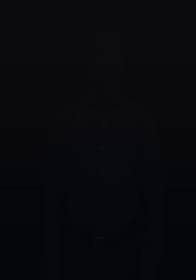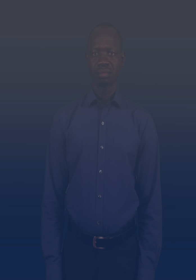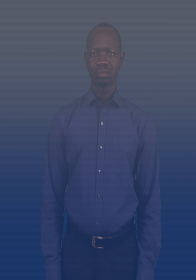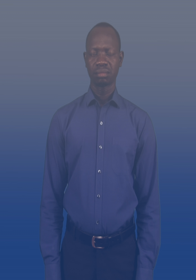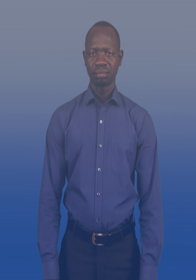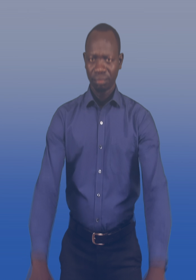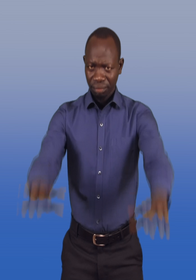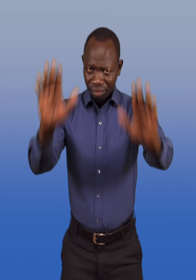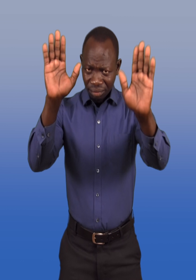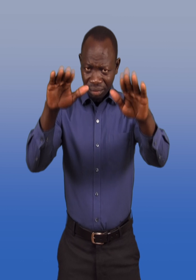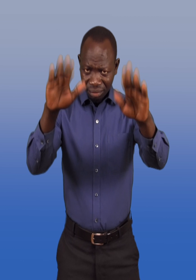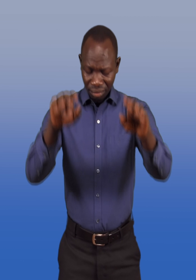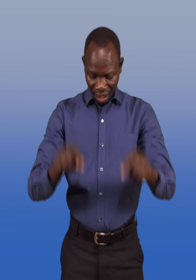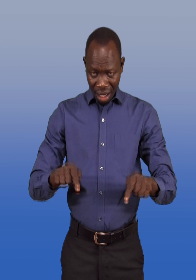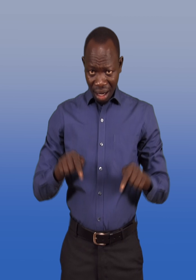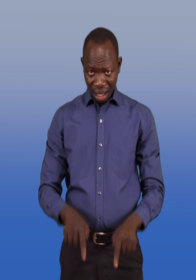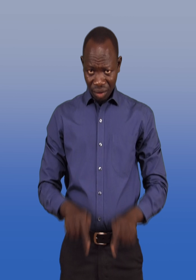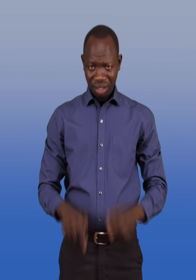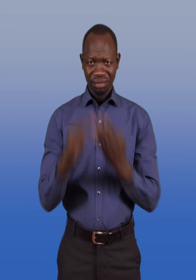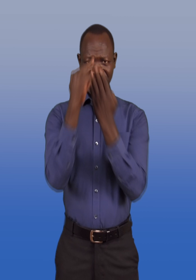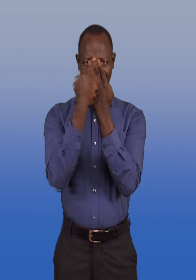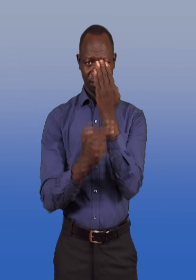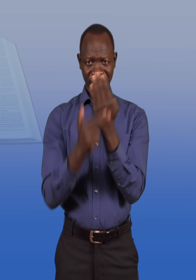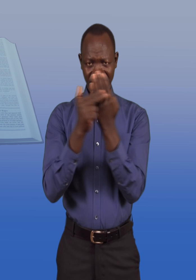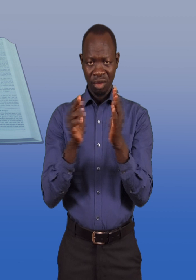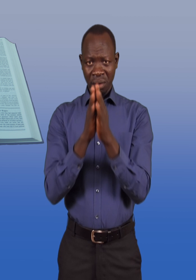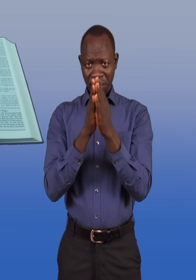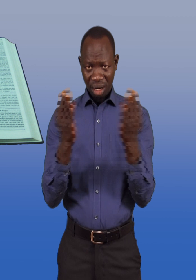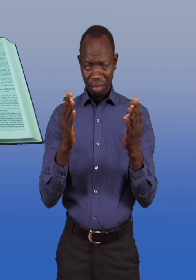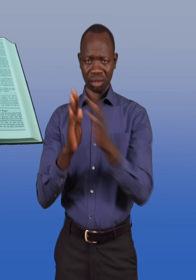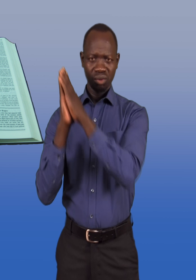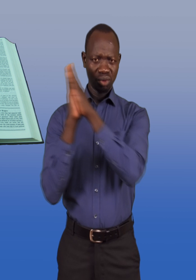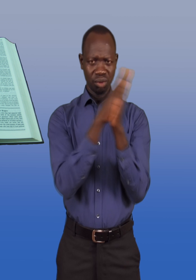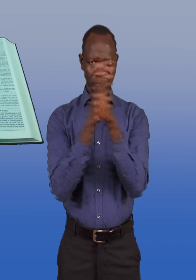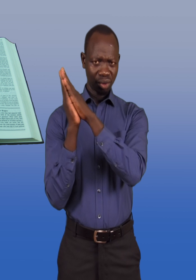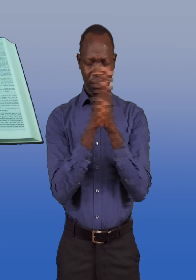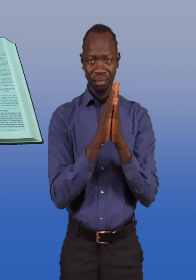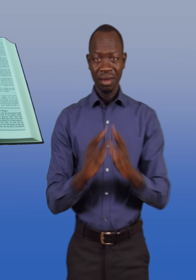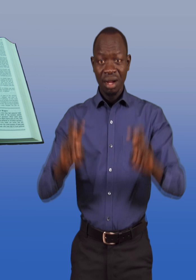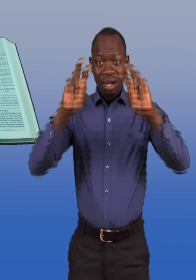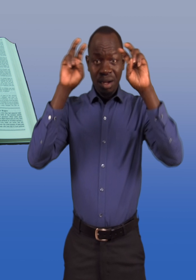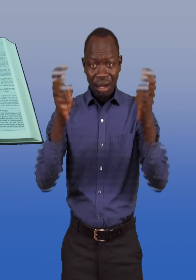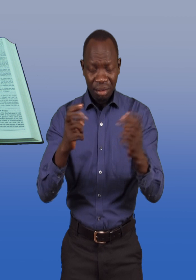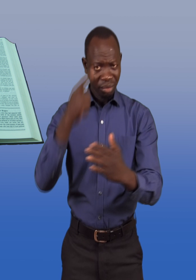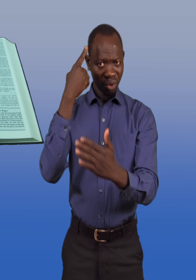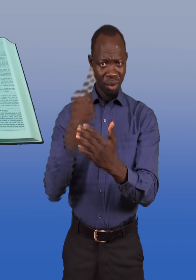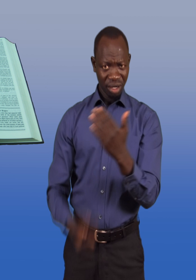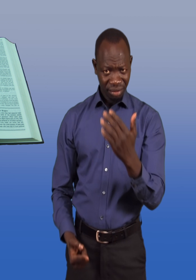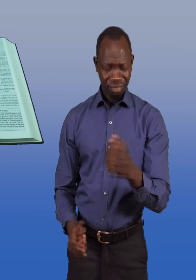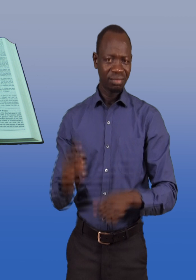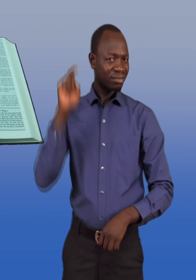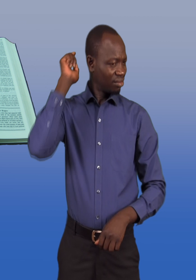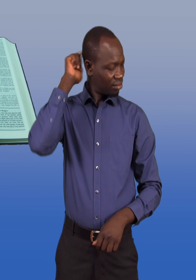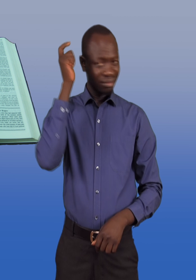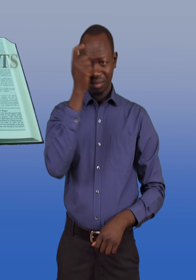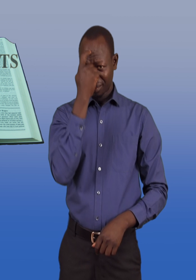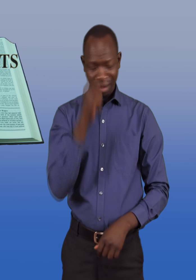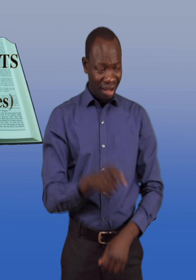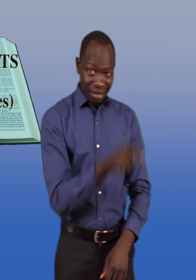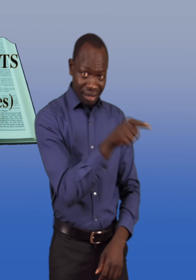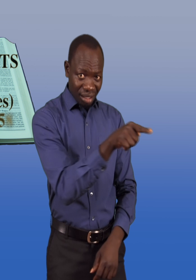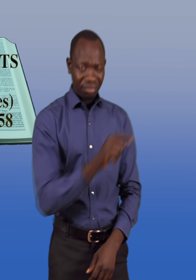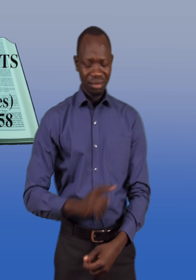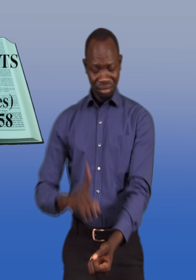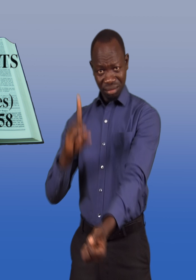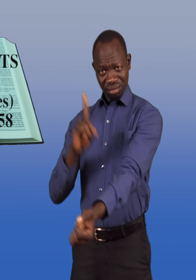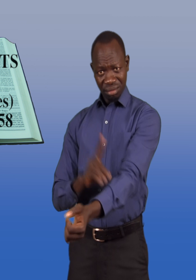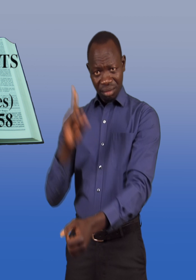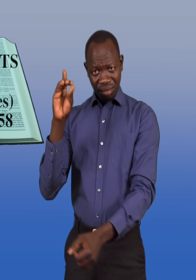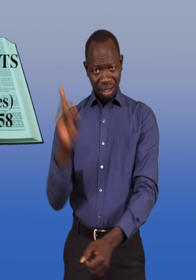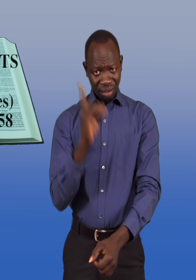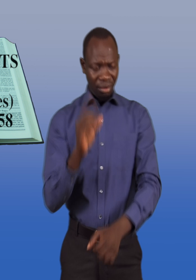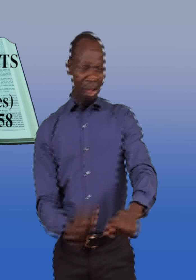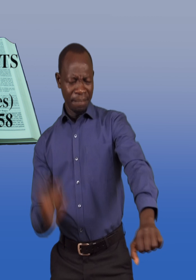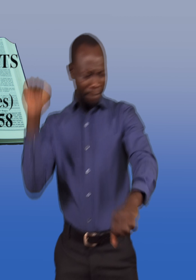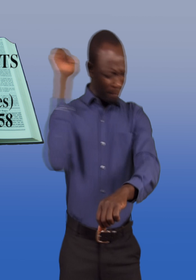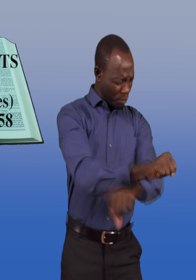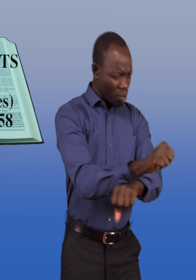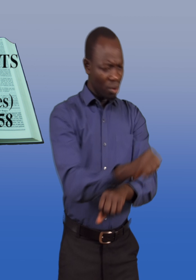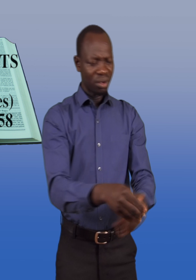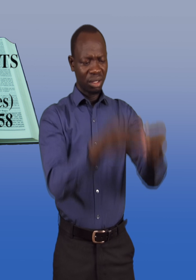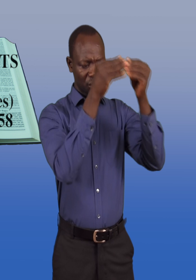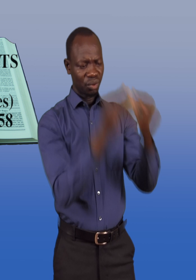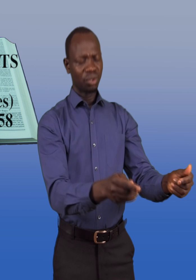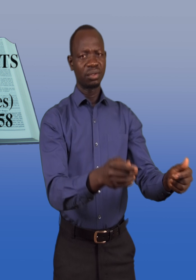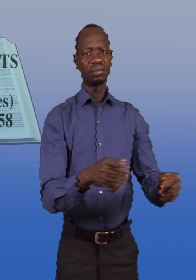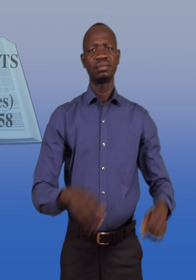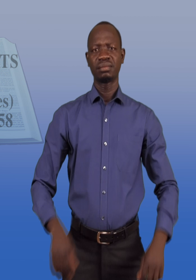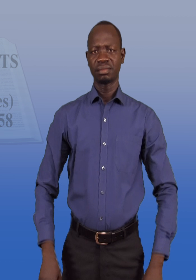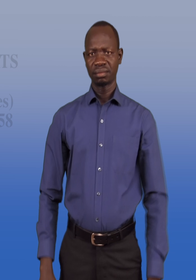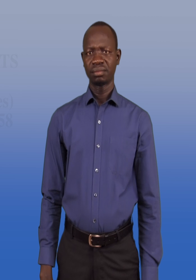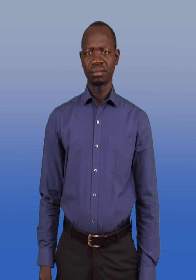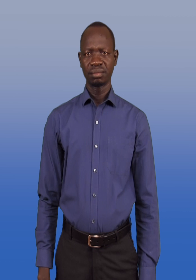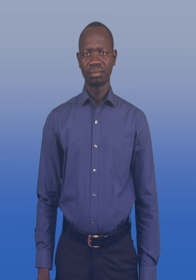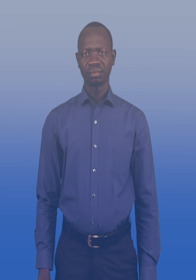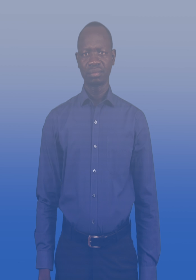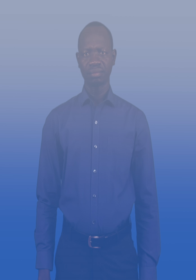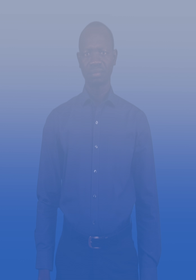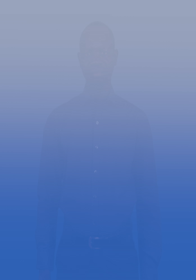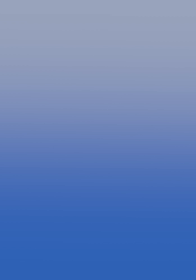David defeats Goliath